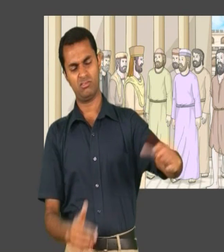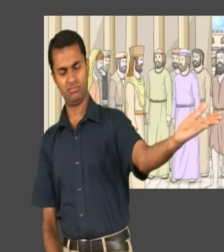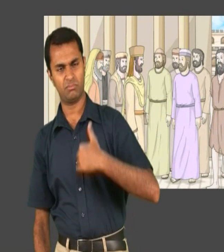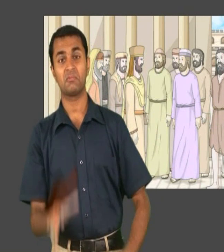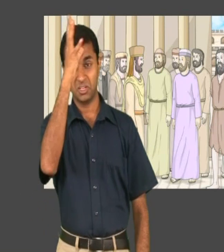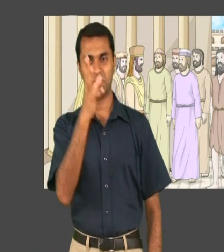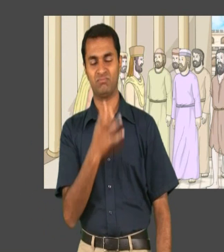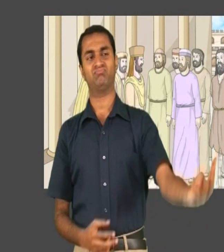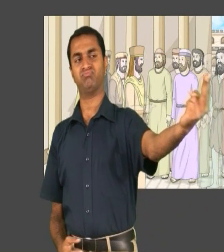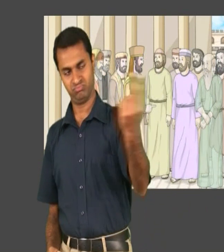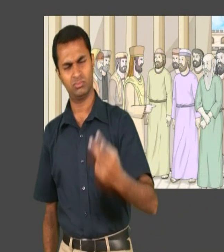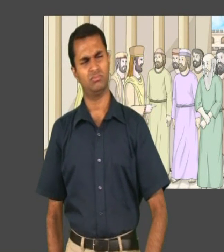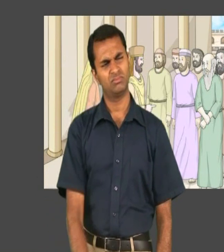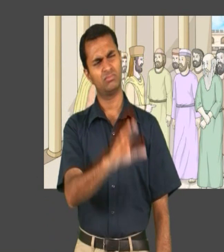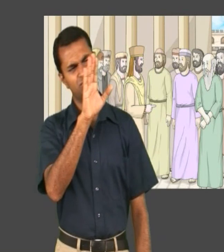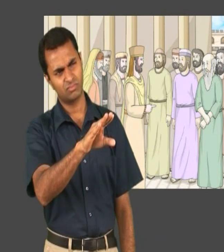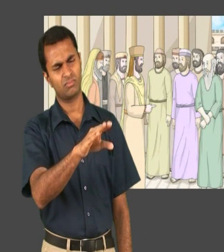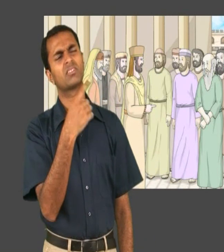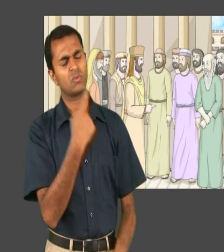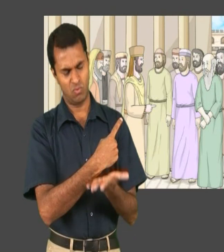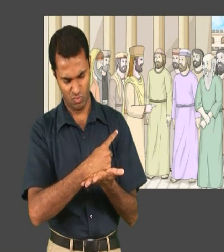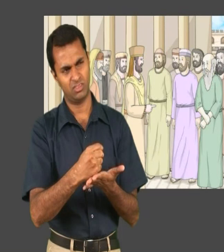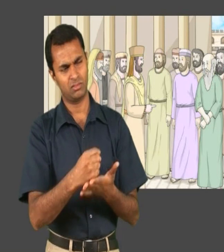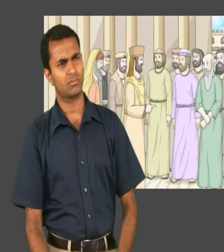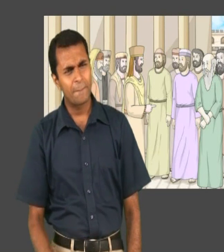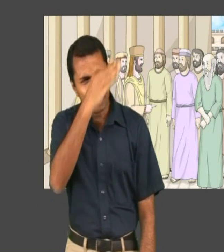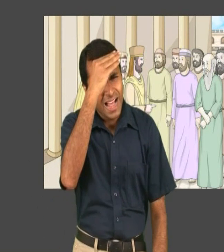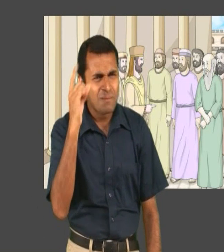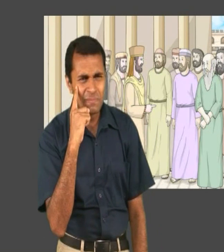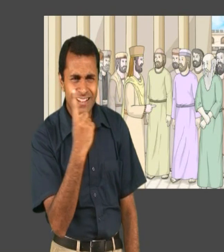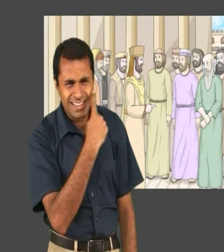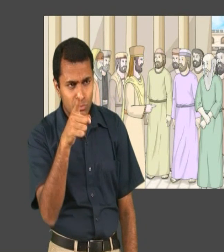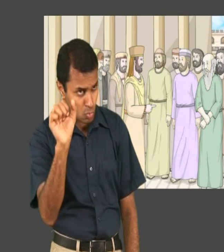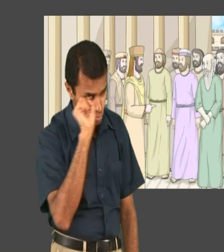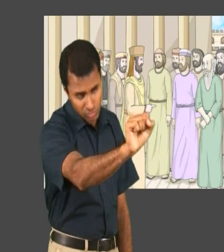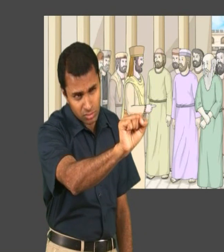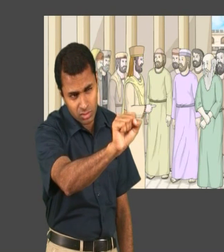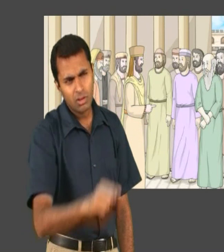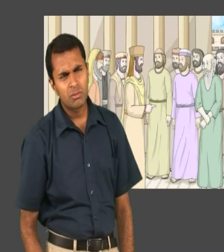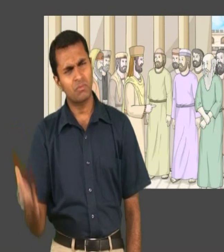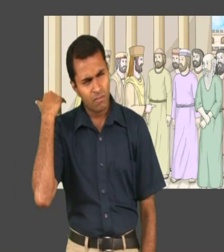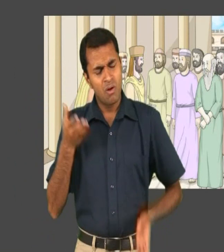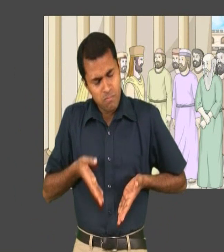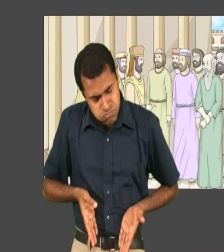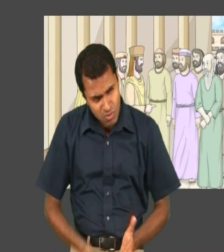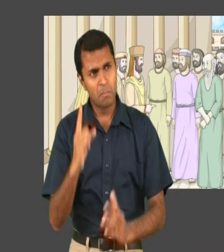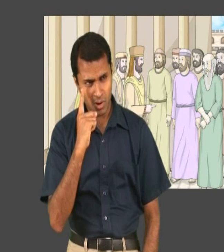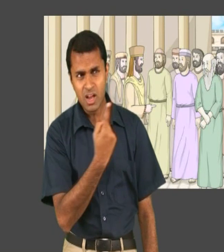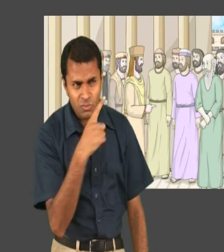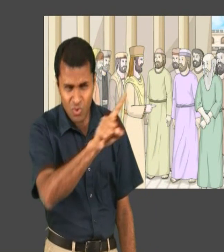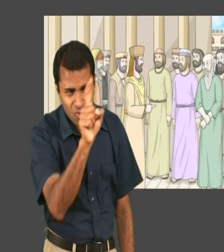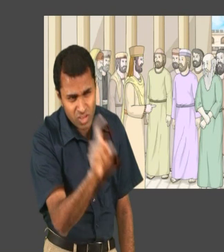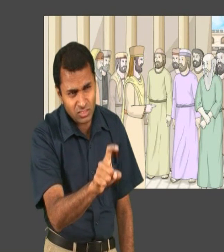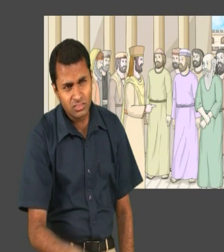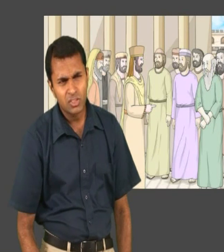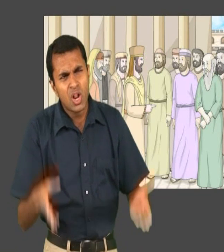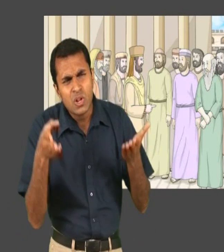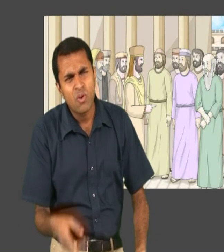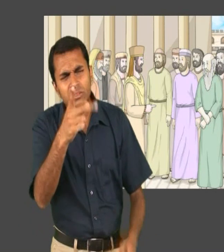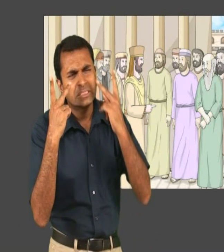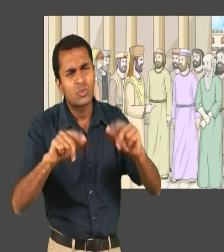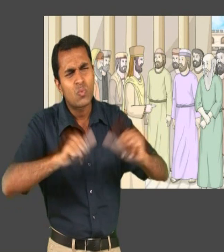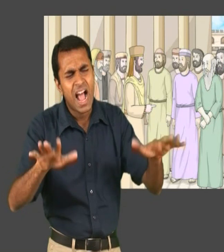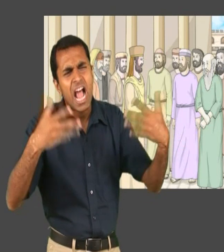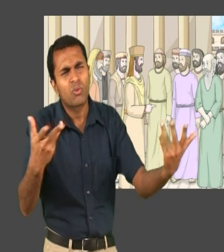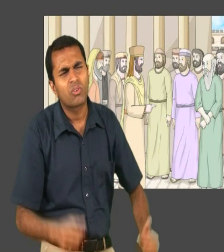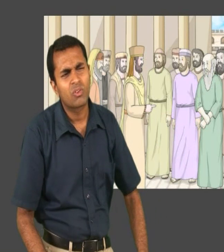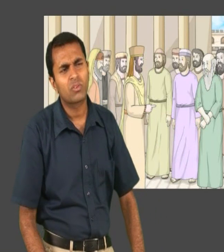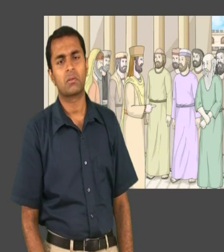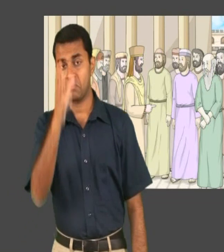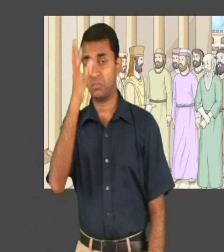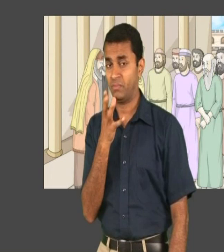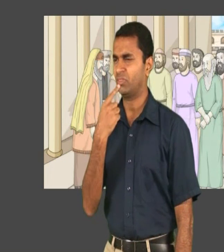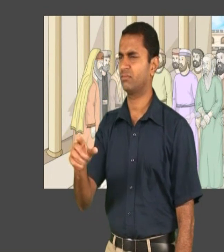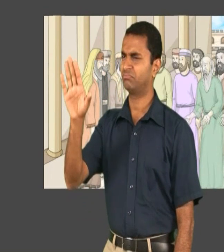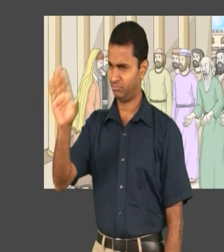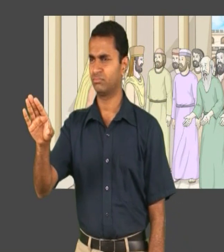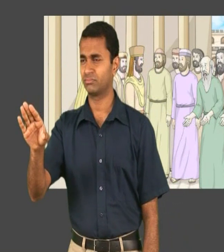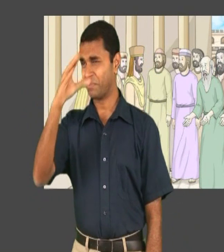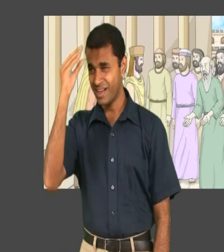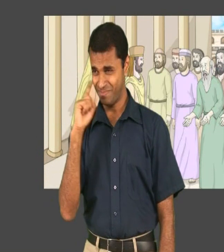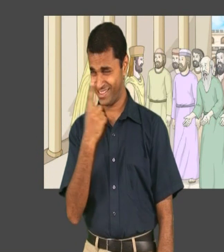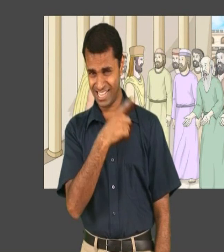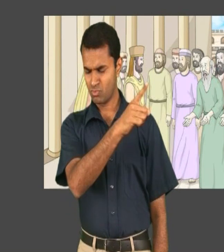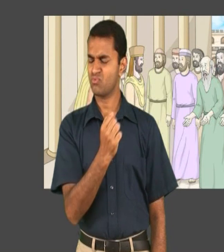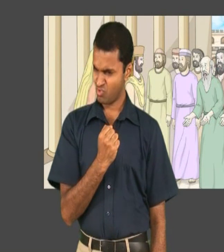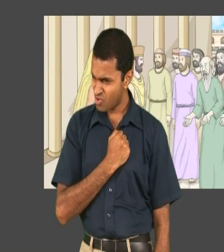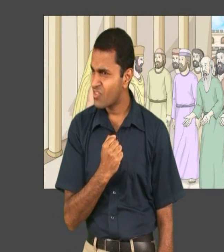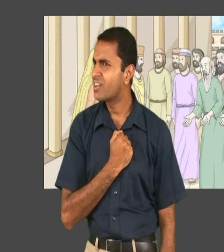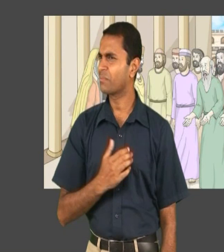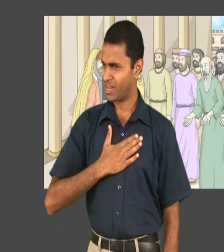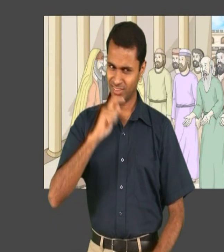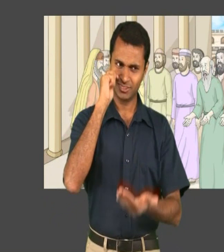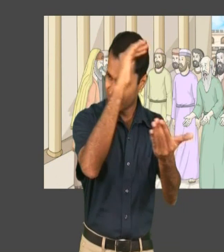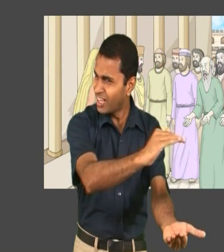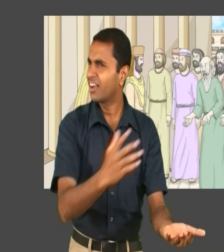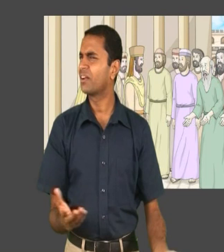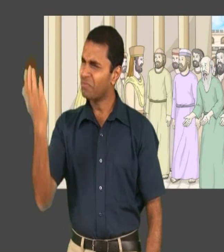The Jews still did not believe that the man had been blind and had received his sight until they summoned his parents and asked, “Is this your son, the one you say was born blind?